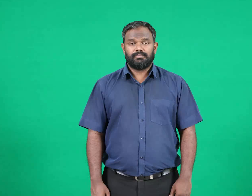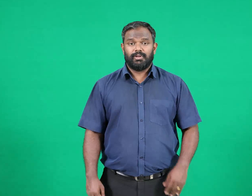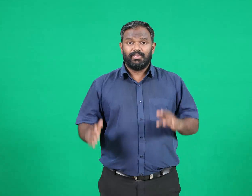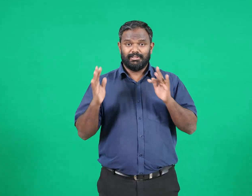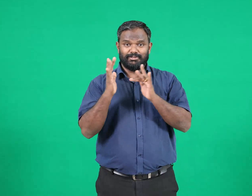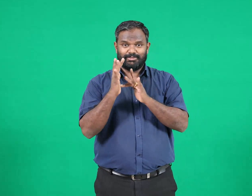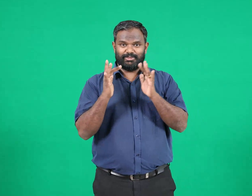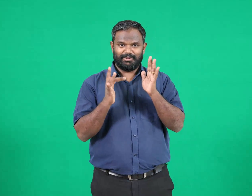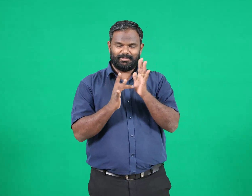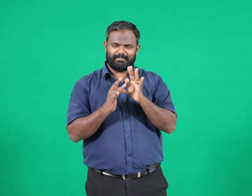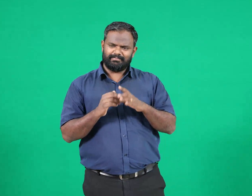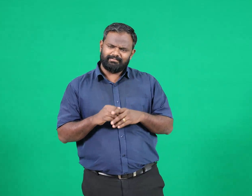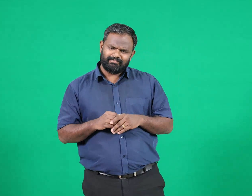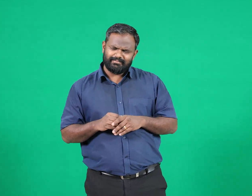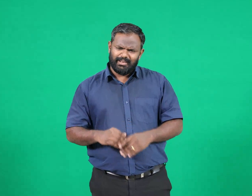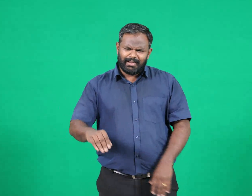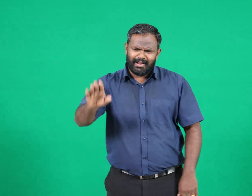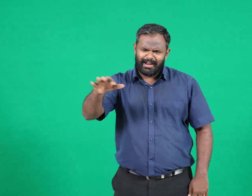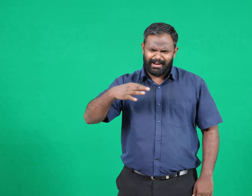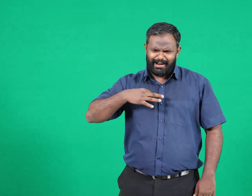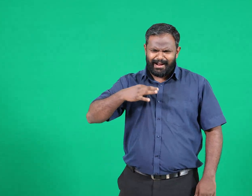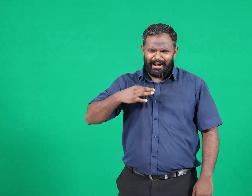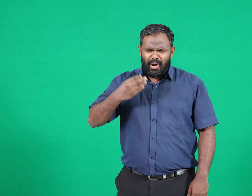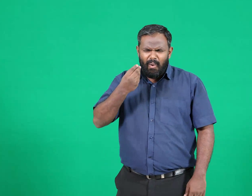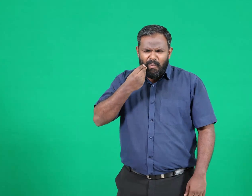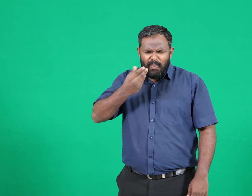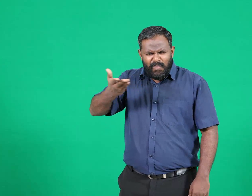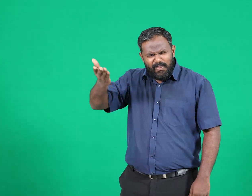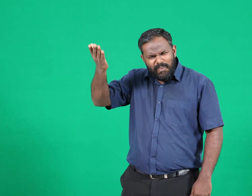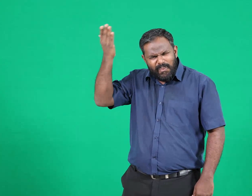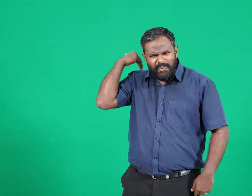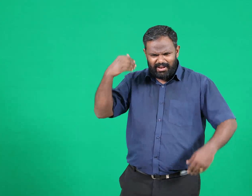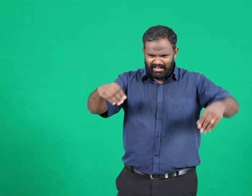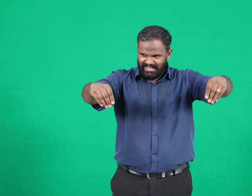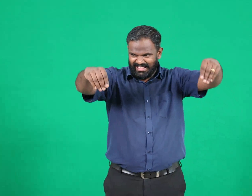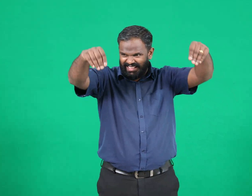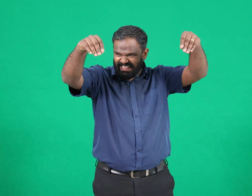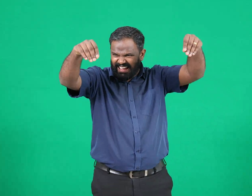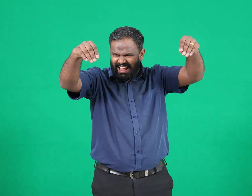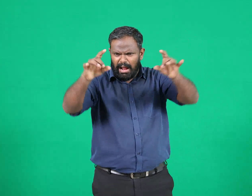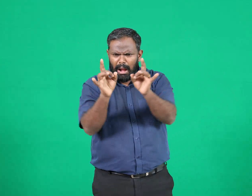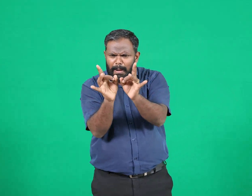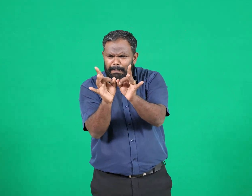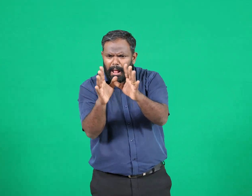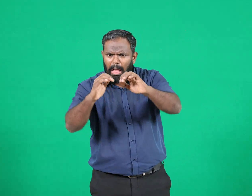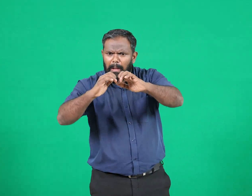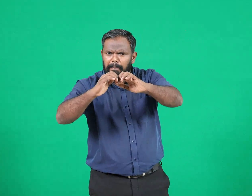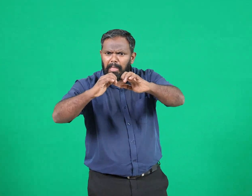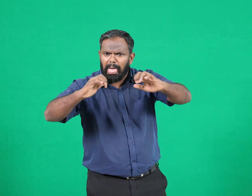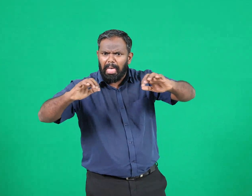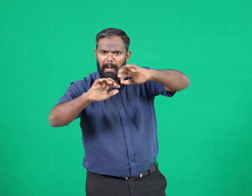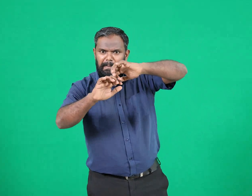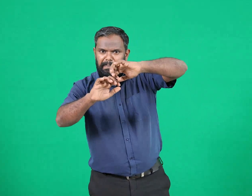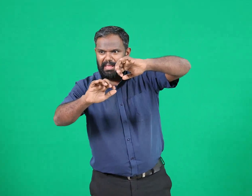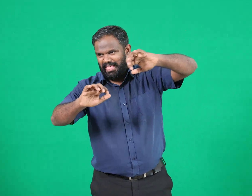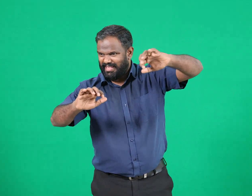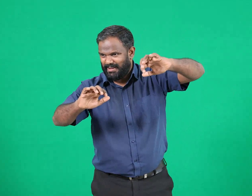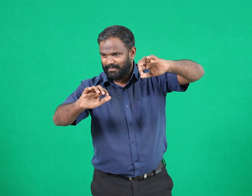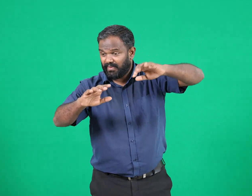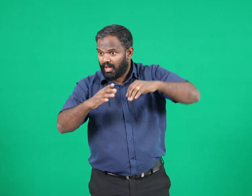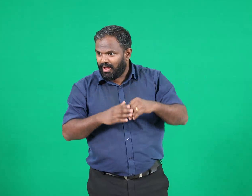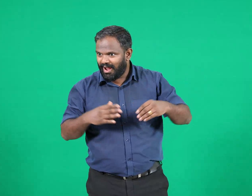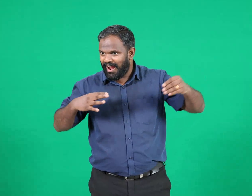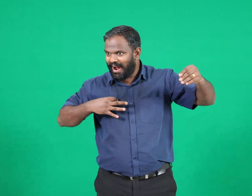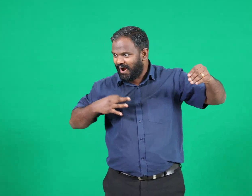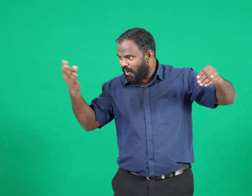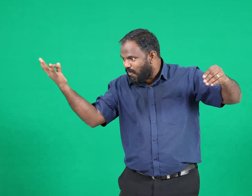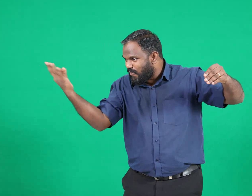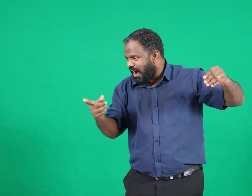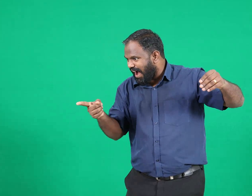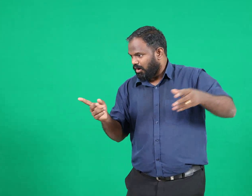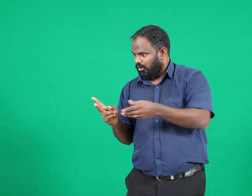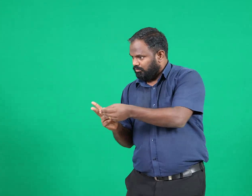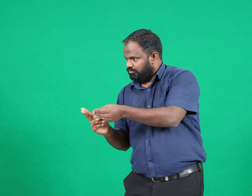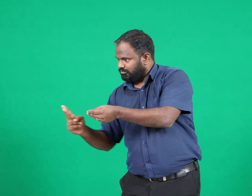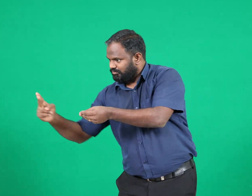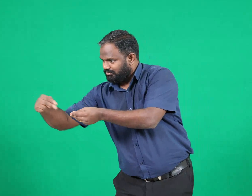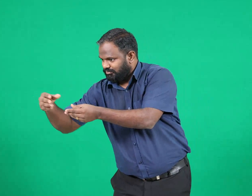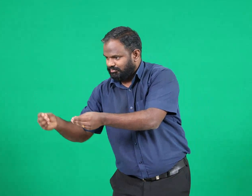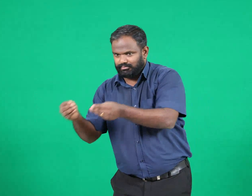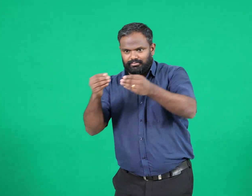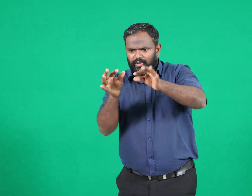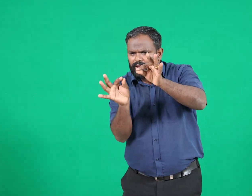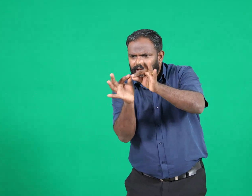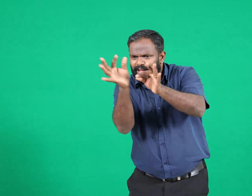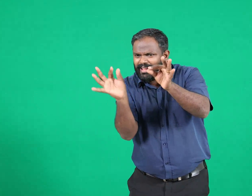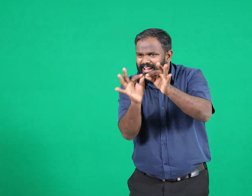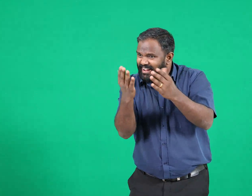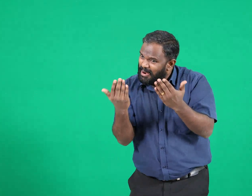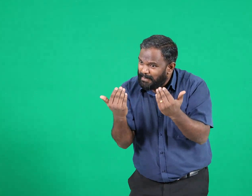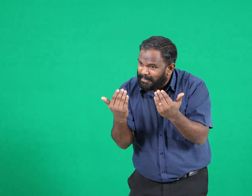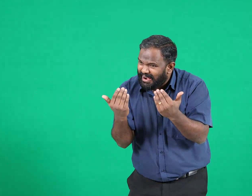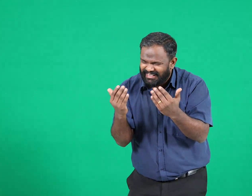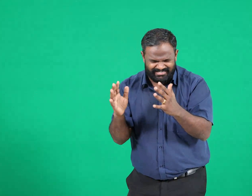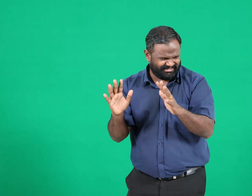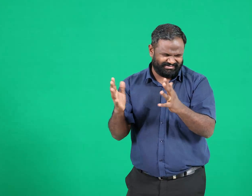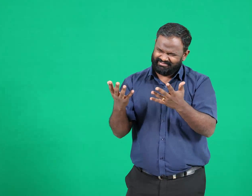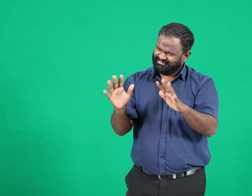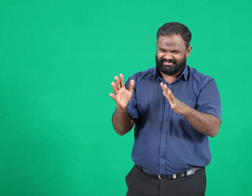No one sews a patch of unshrunk cloth on an old garment.